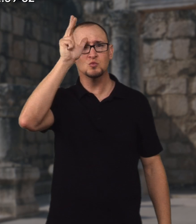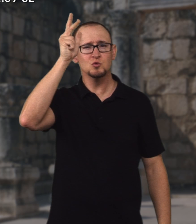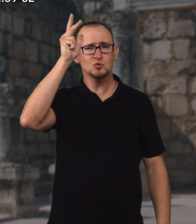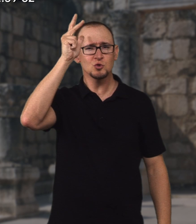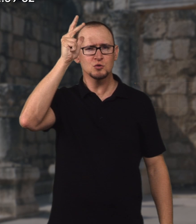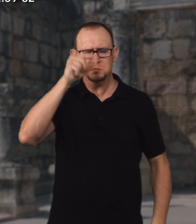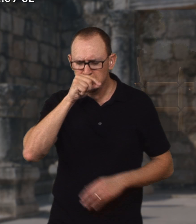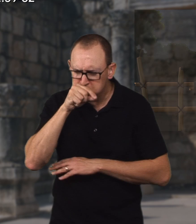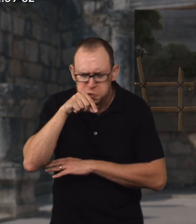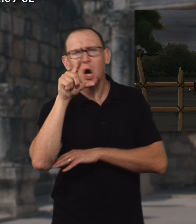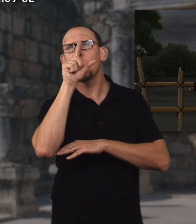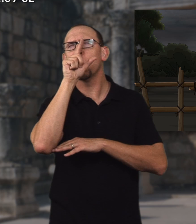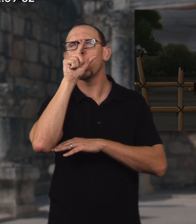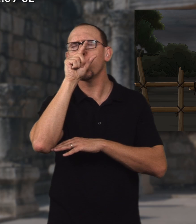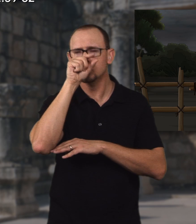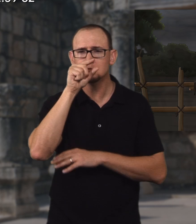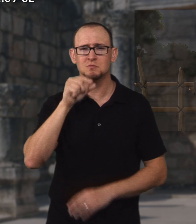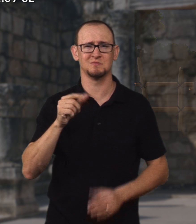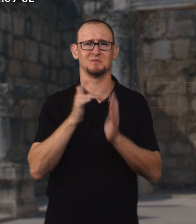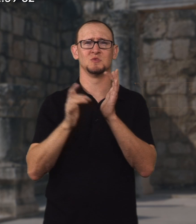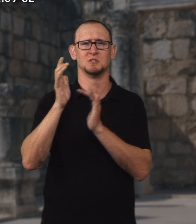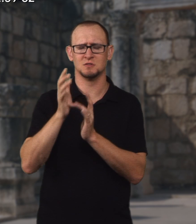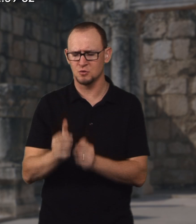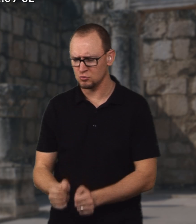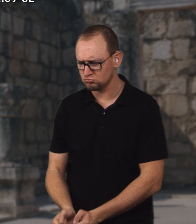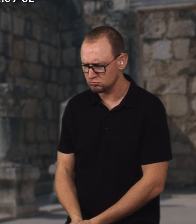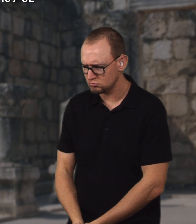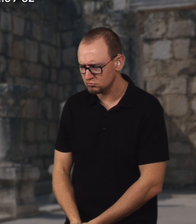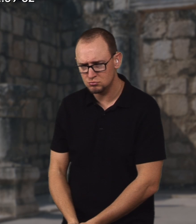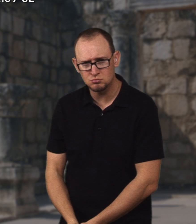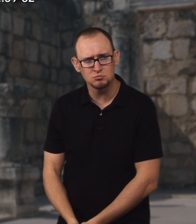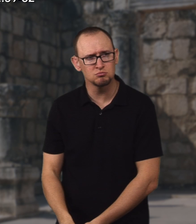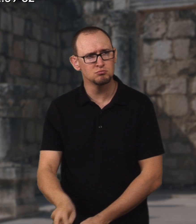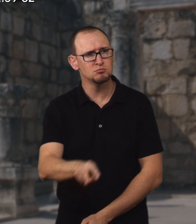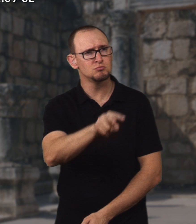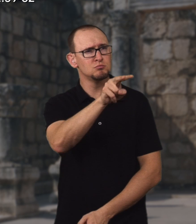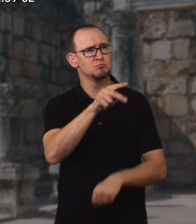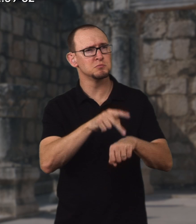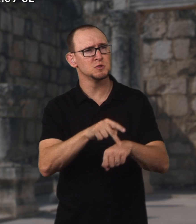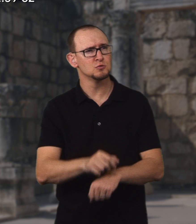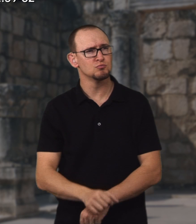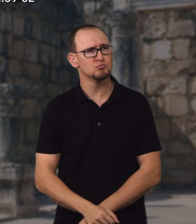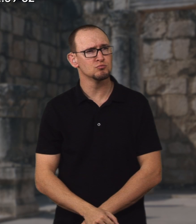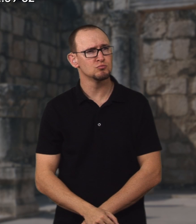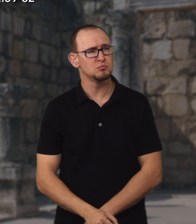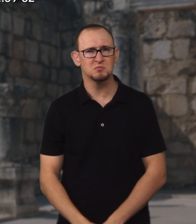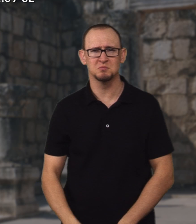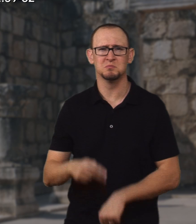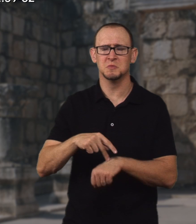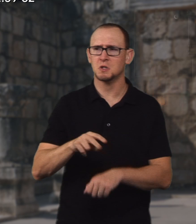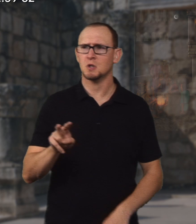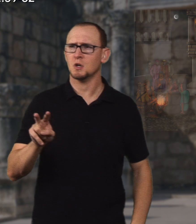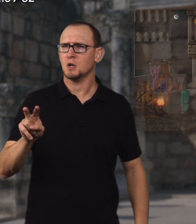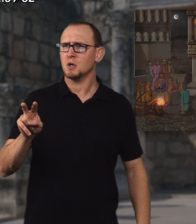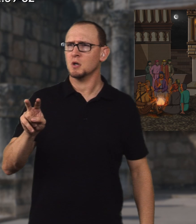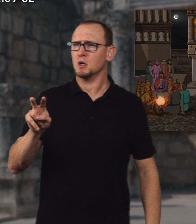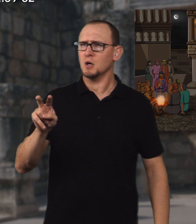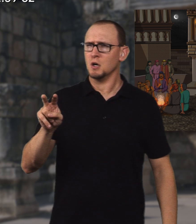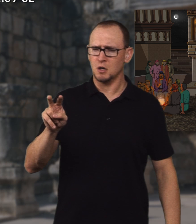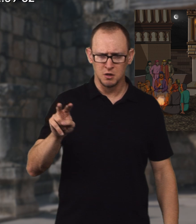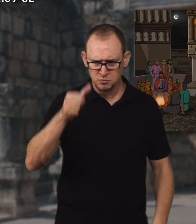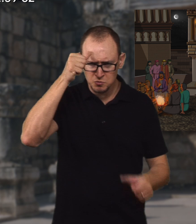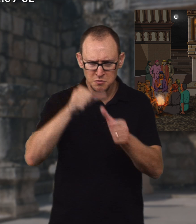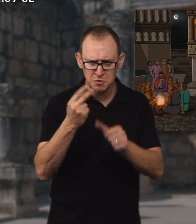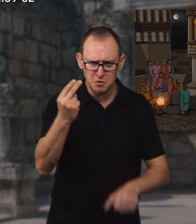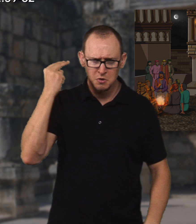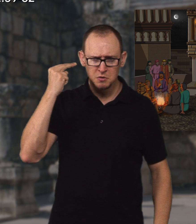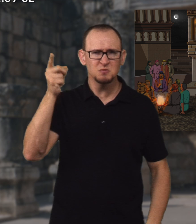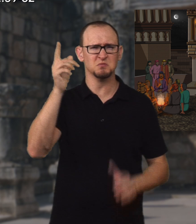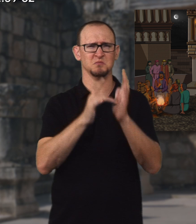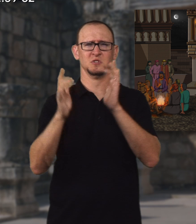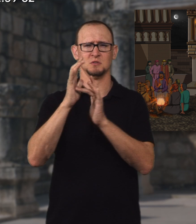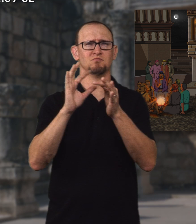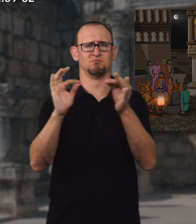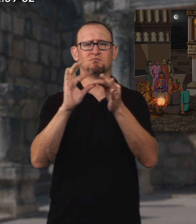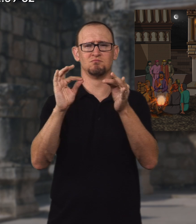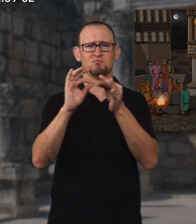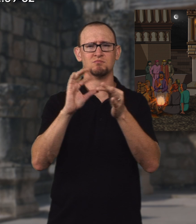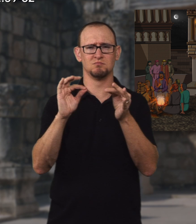And the Lord turned and looked at Peter.